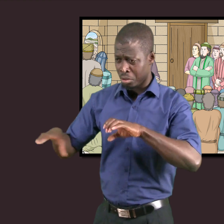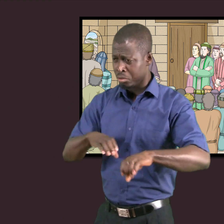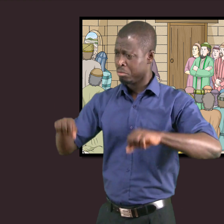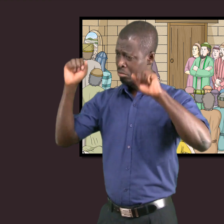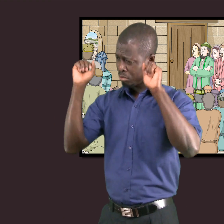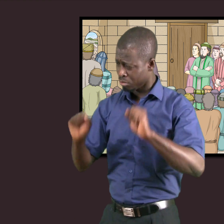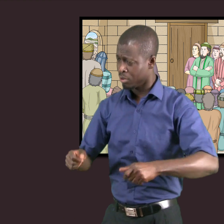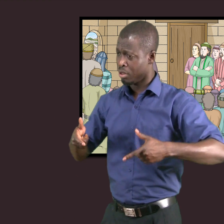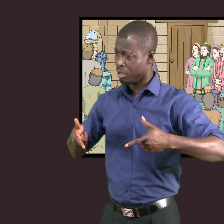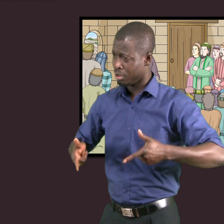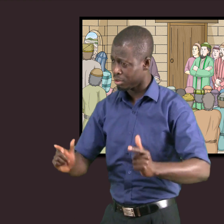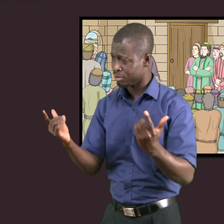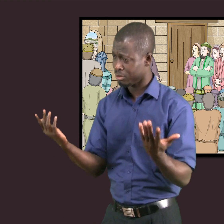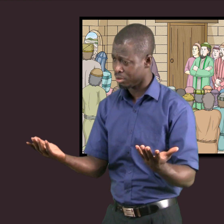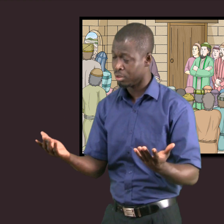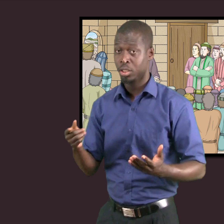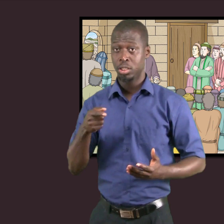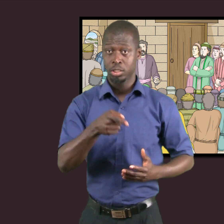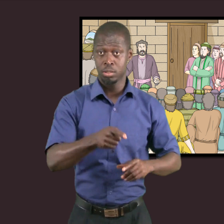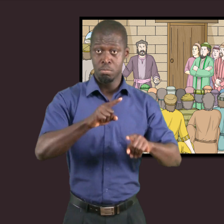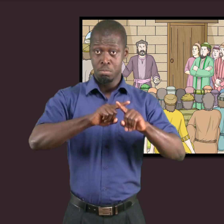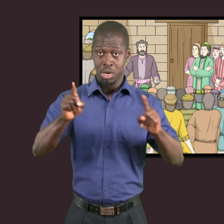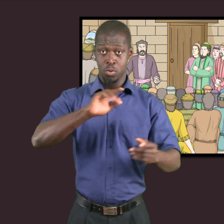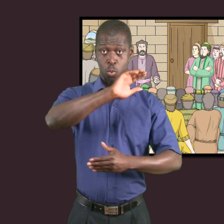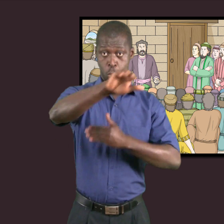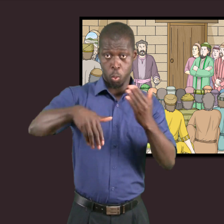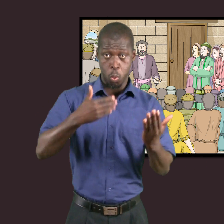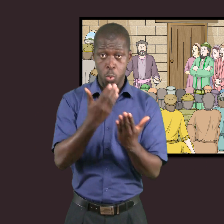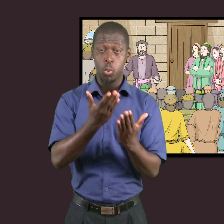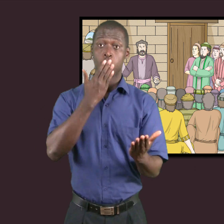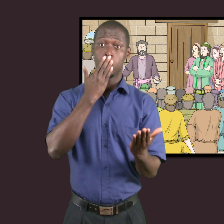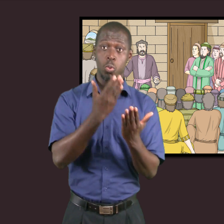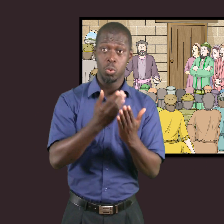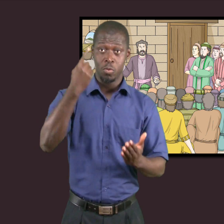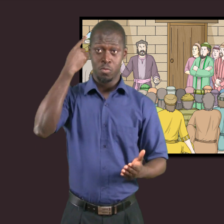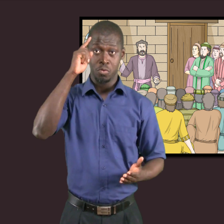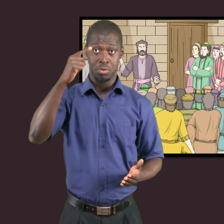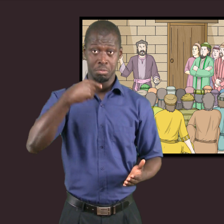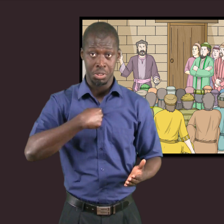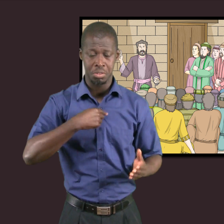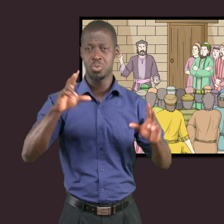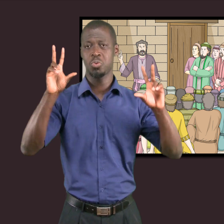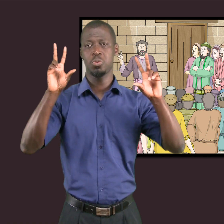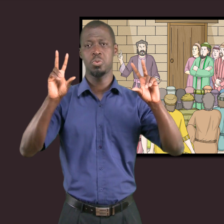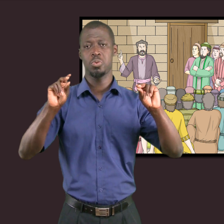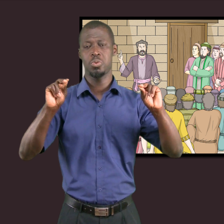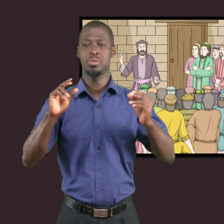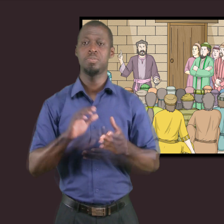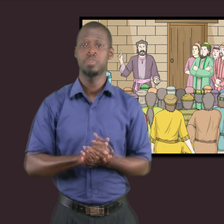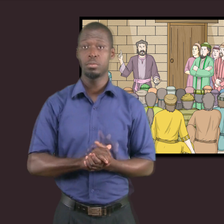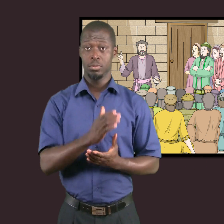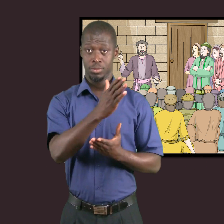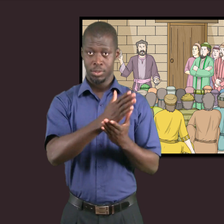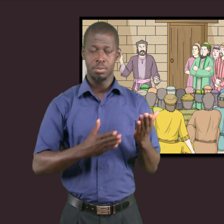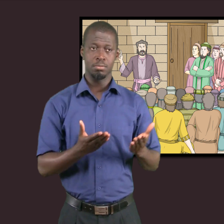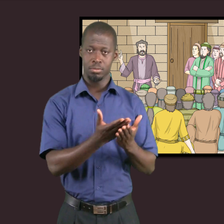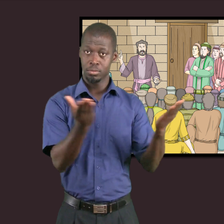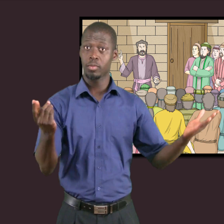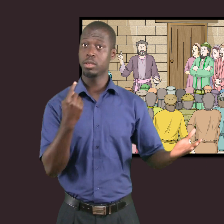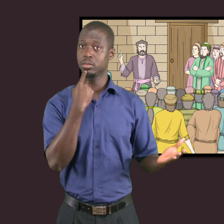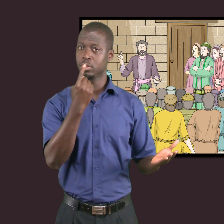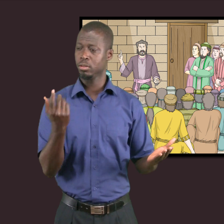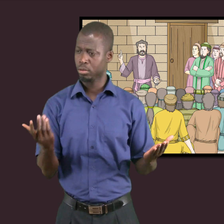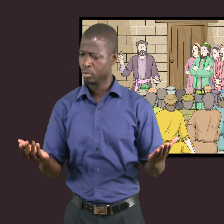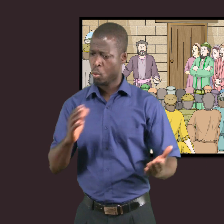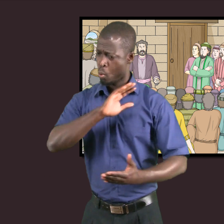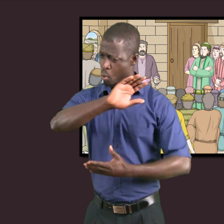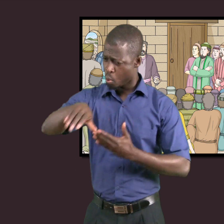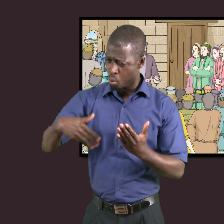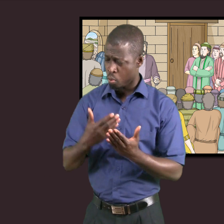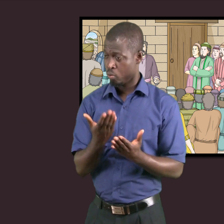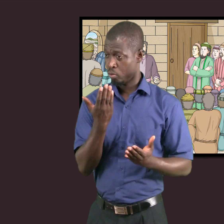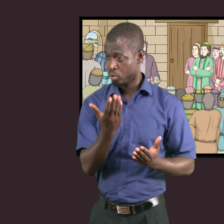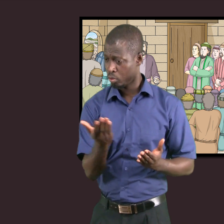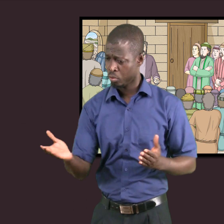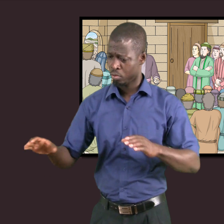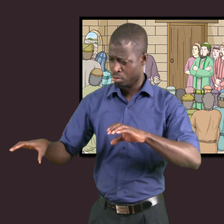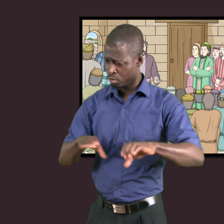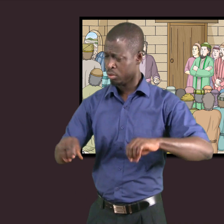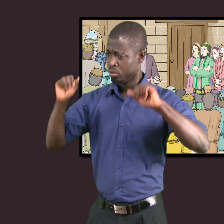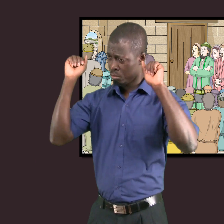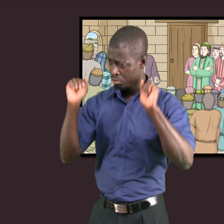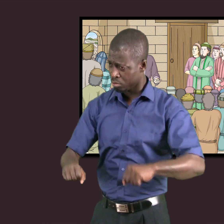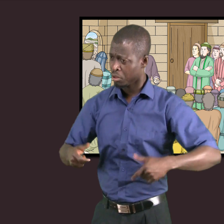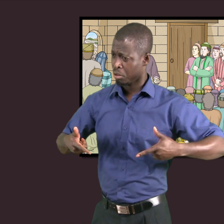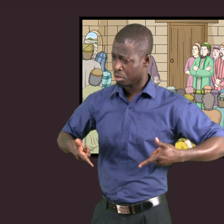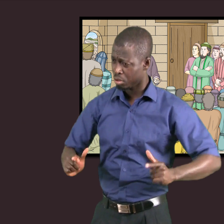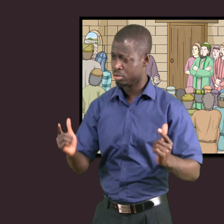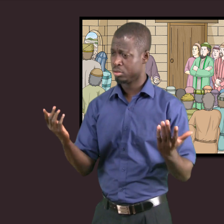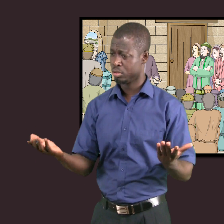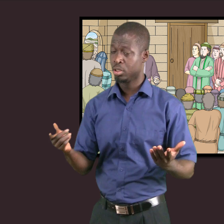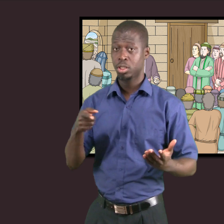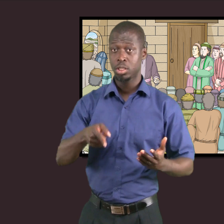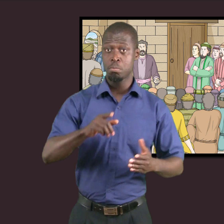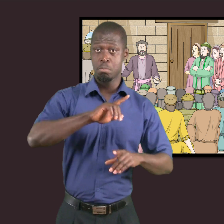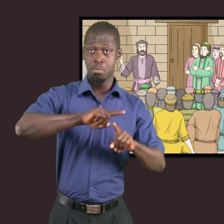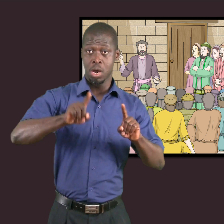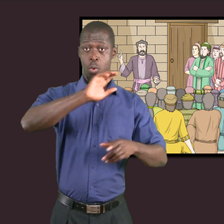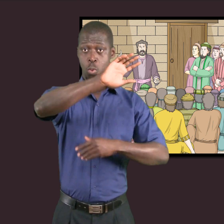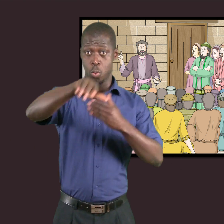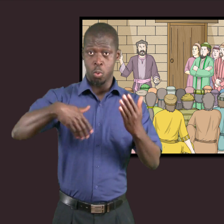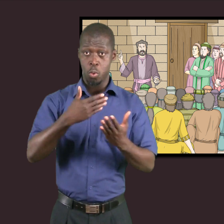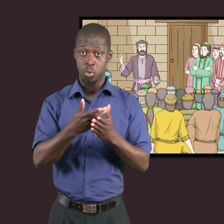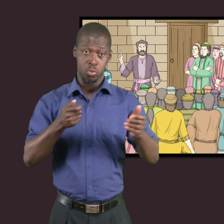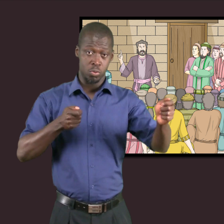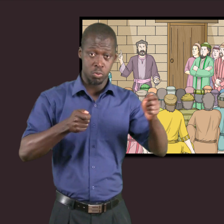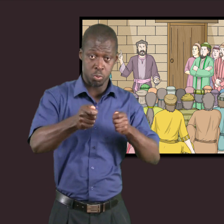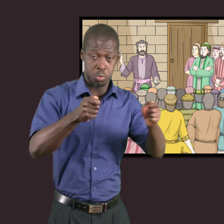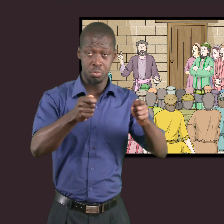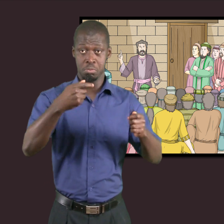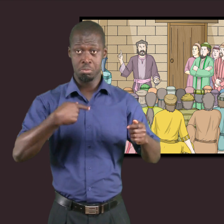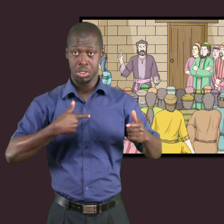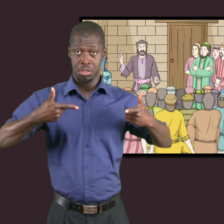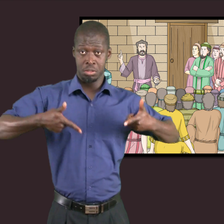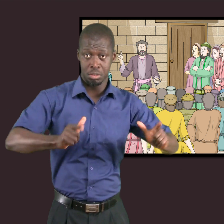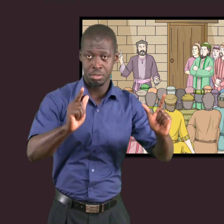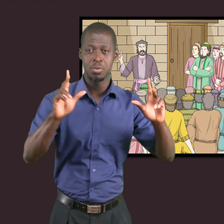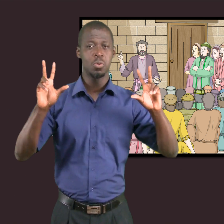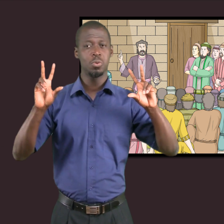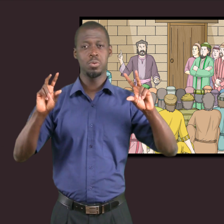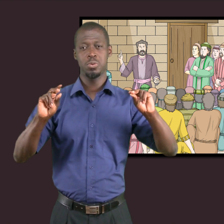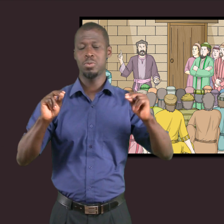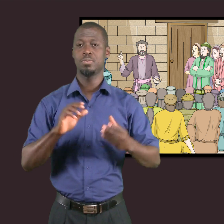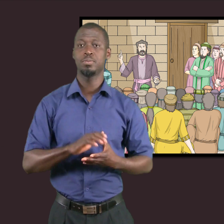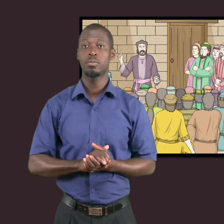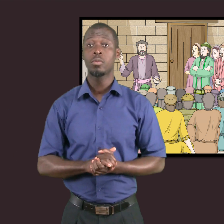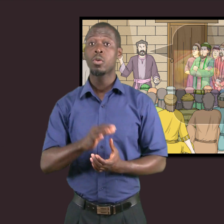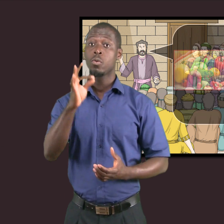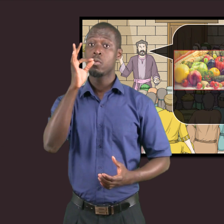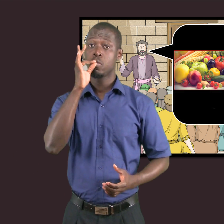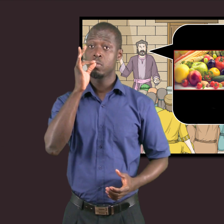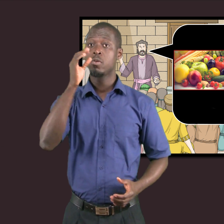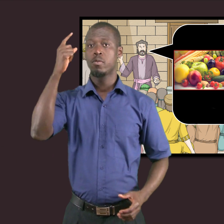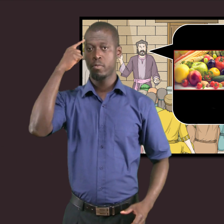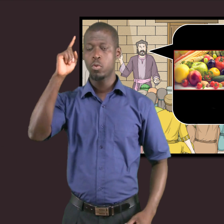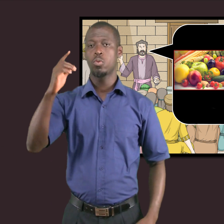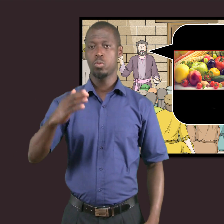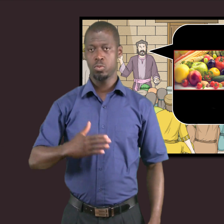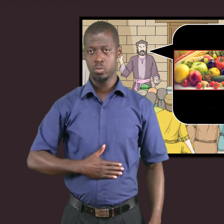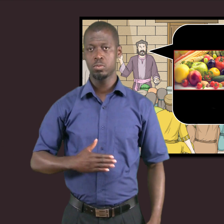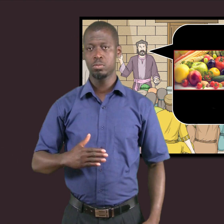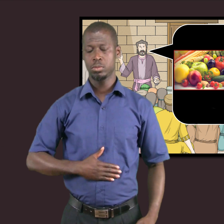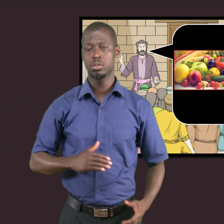“Everything is permissible for me,” but I will not be mastered by anything.